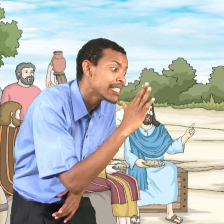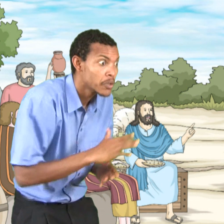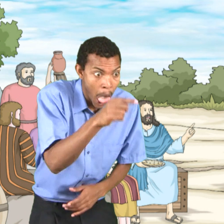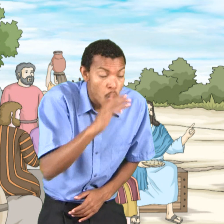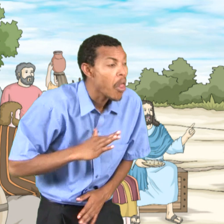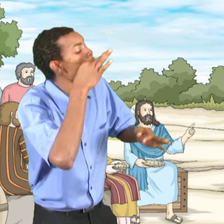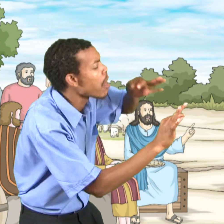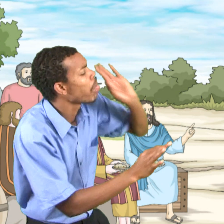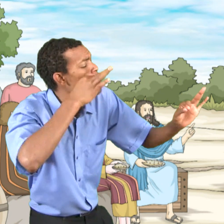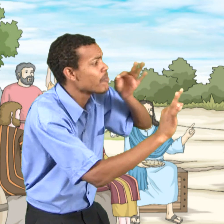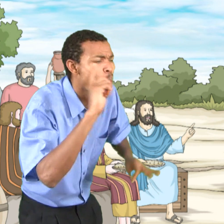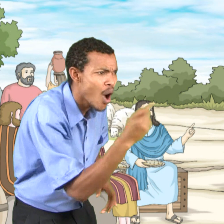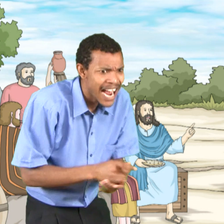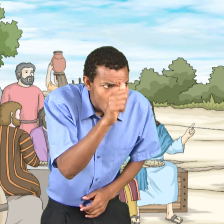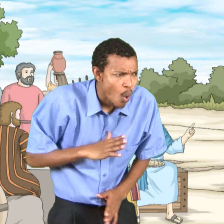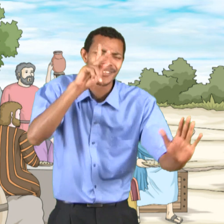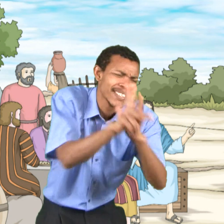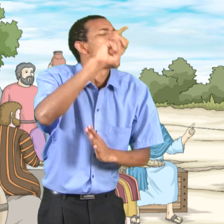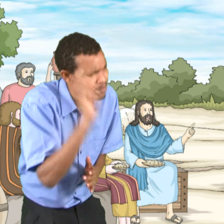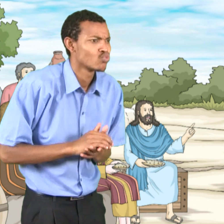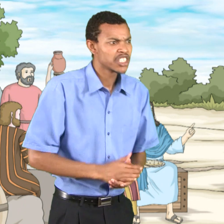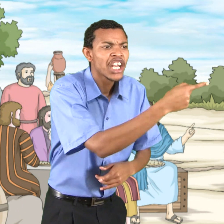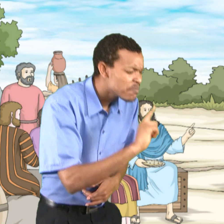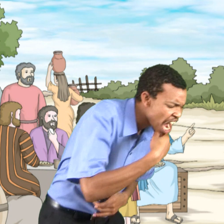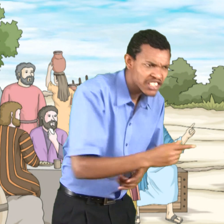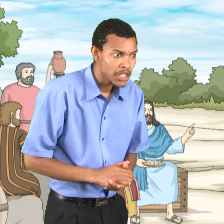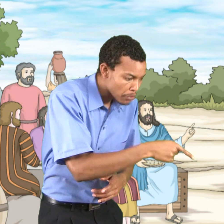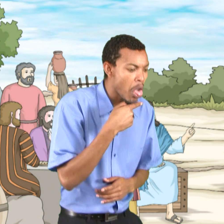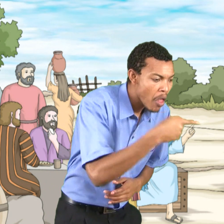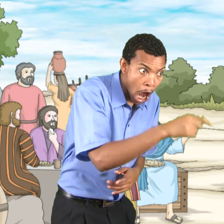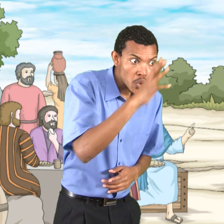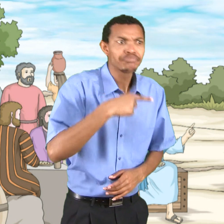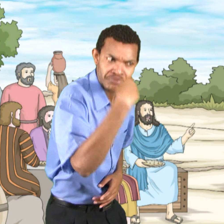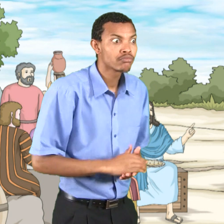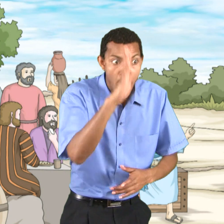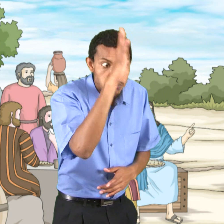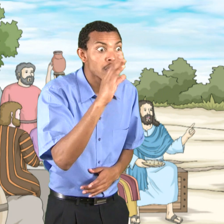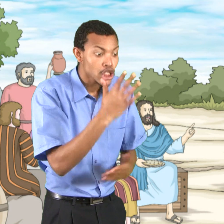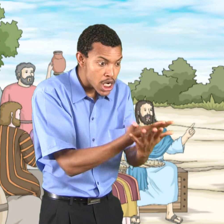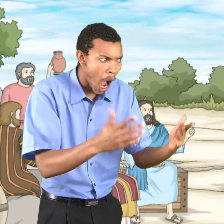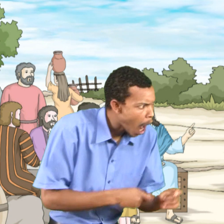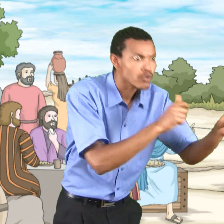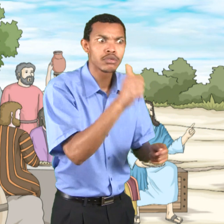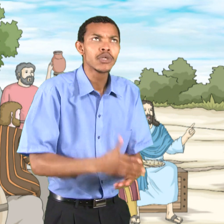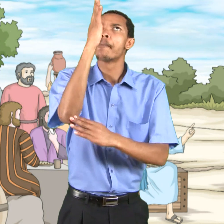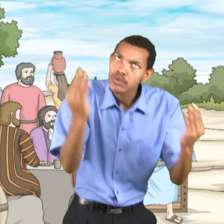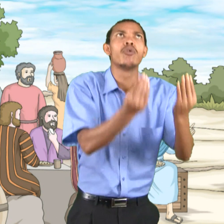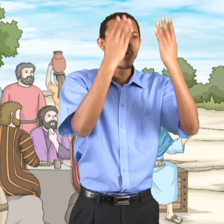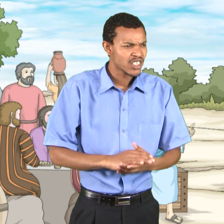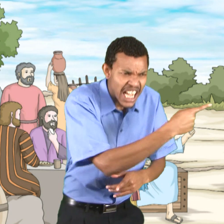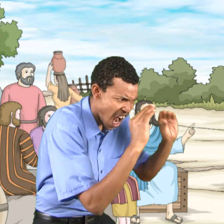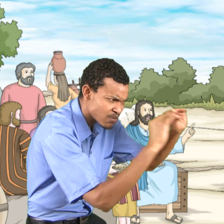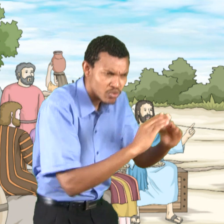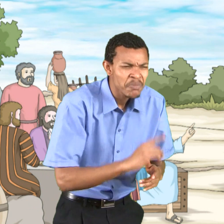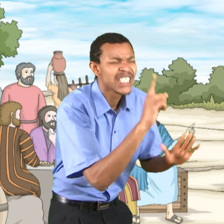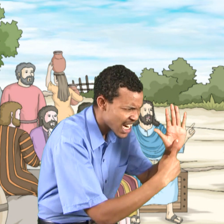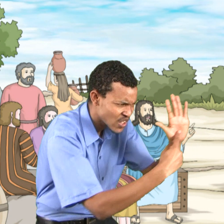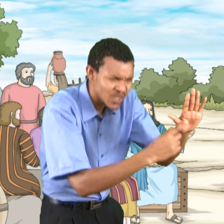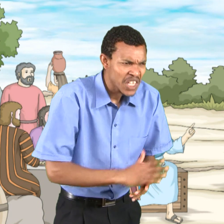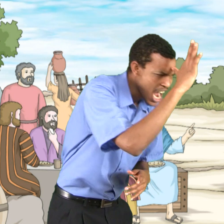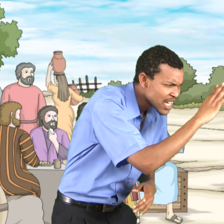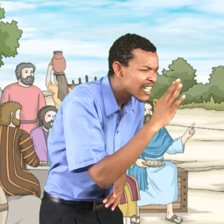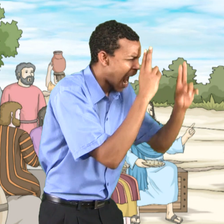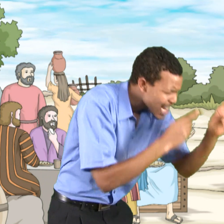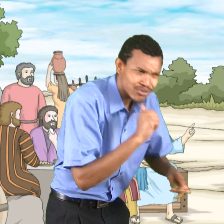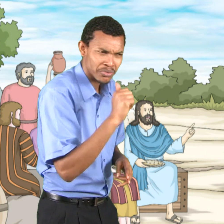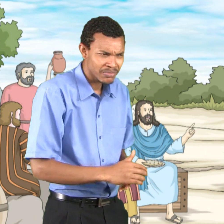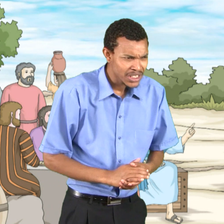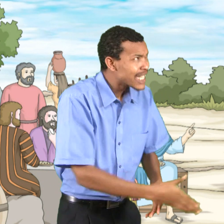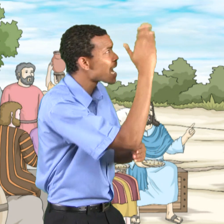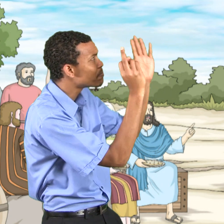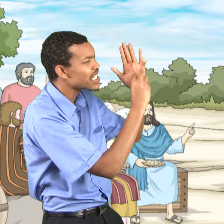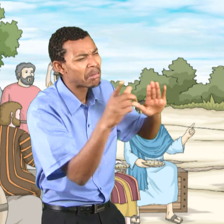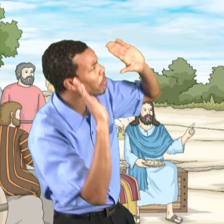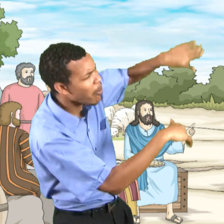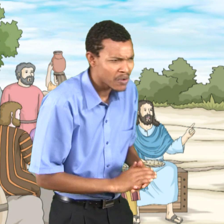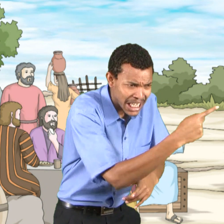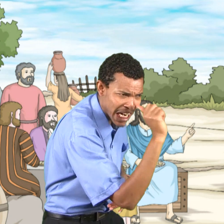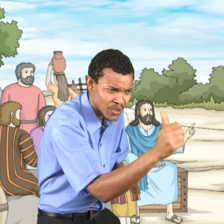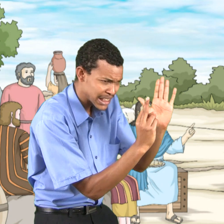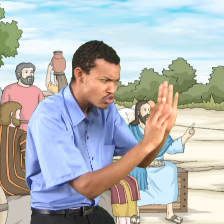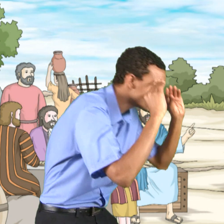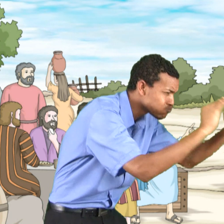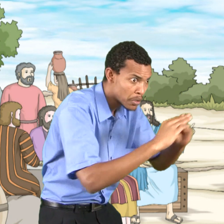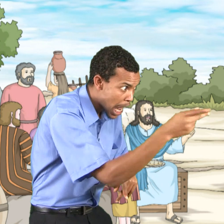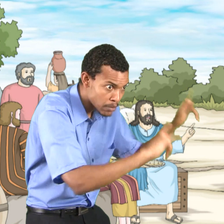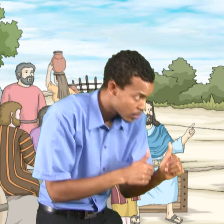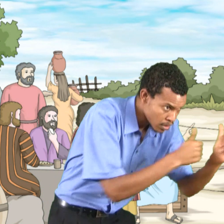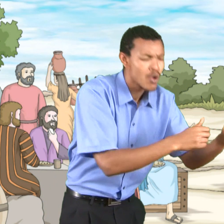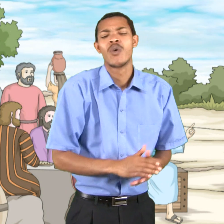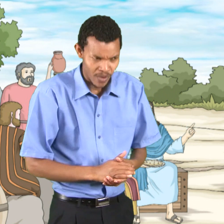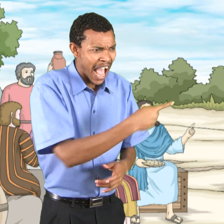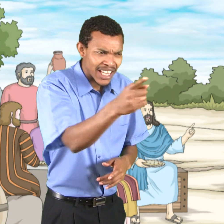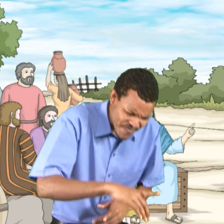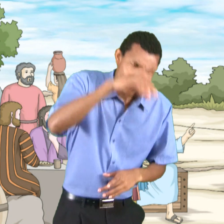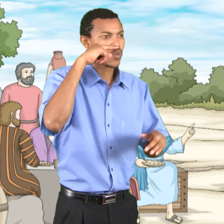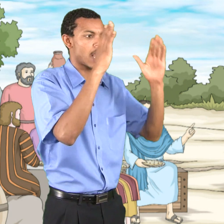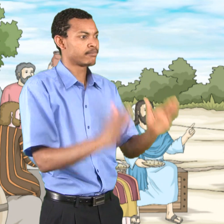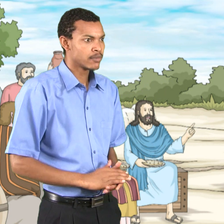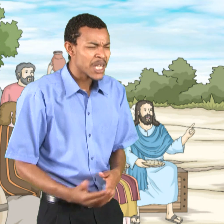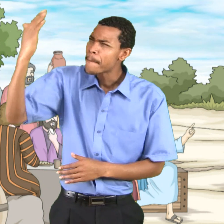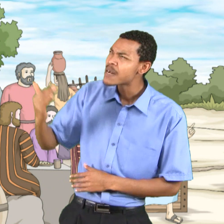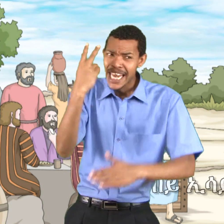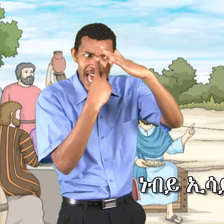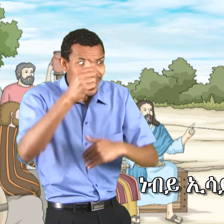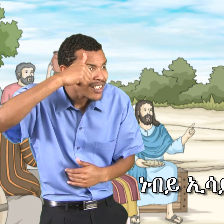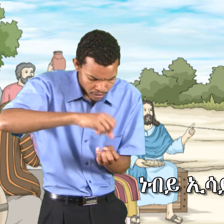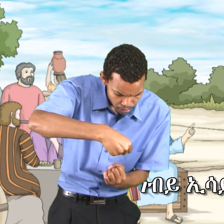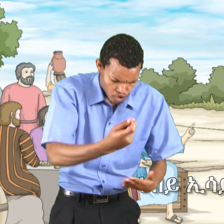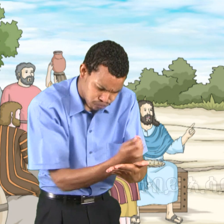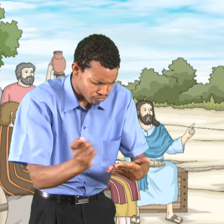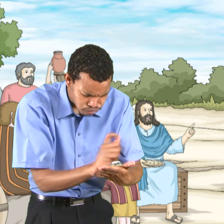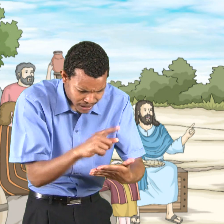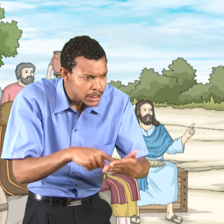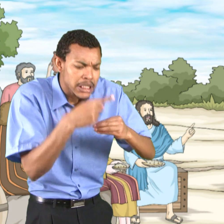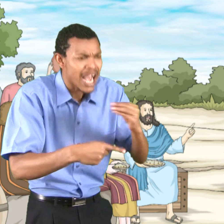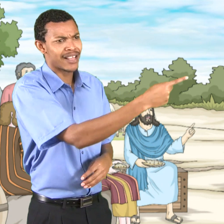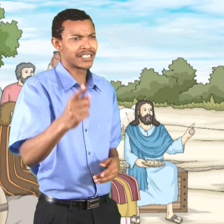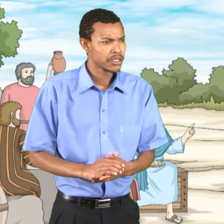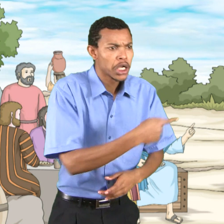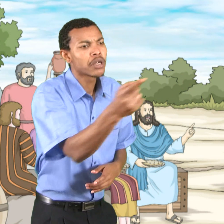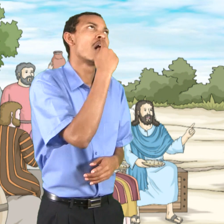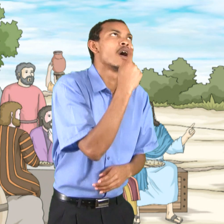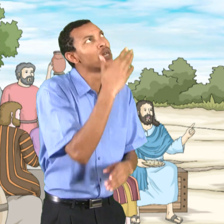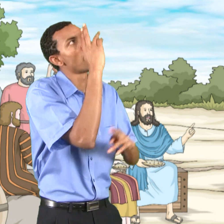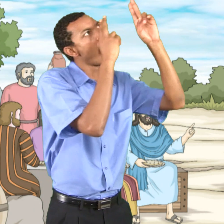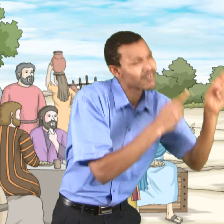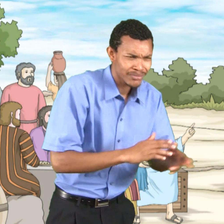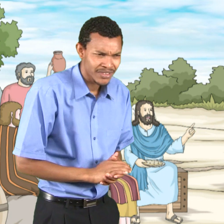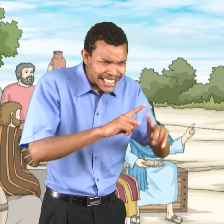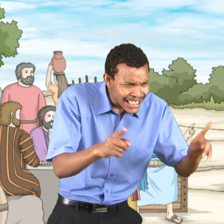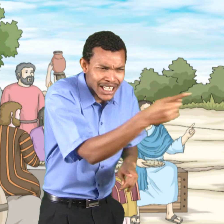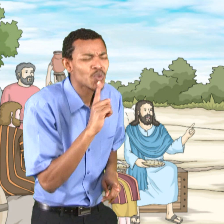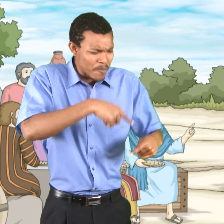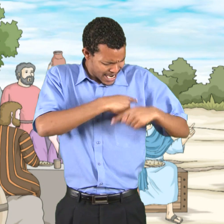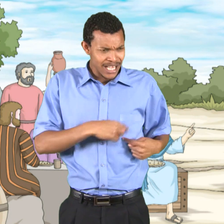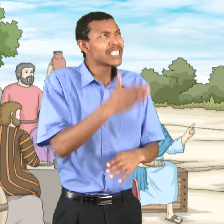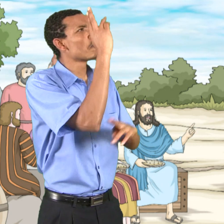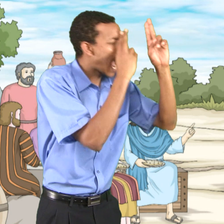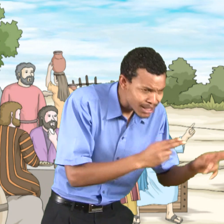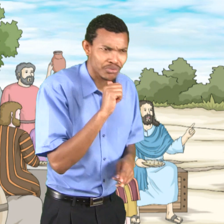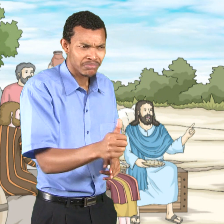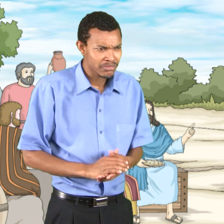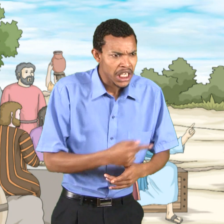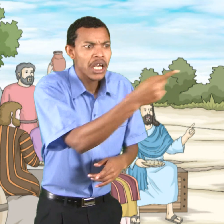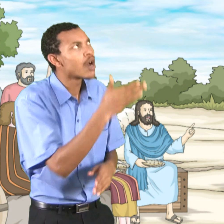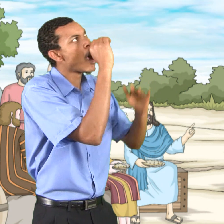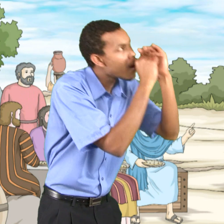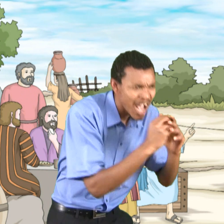But you say that if anyone says to his father or mother, ‘Whatever you would have received from me is a gift devoted to God,’ he need not honor his father or mother with it. Thus you nullify the word of God for the sake of your tradition. You hypocrites!